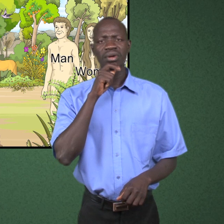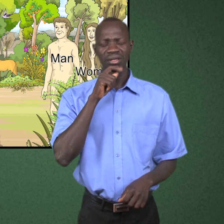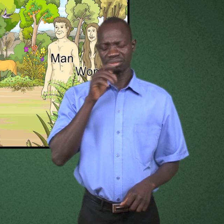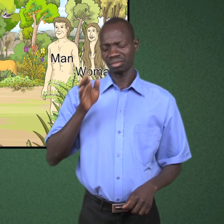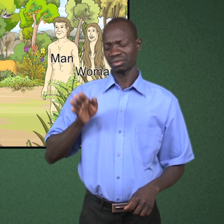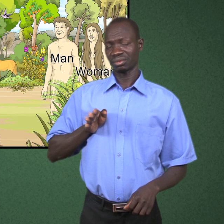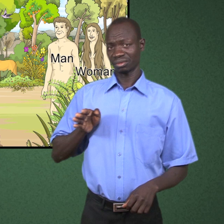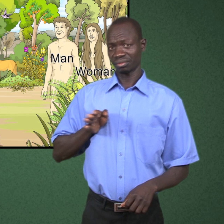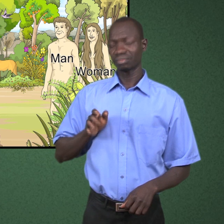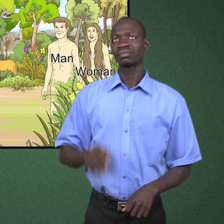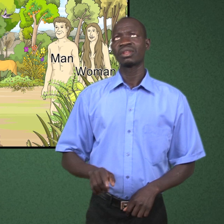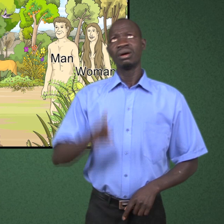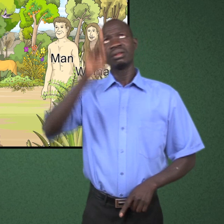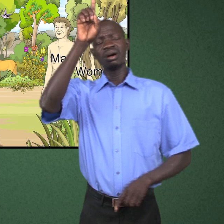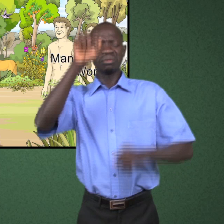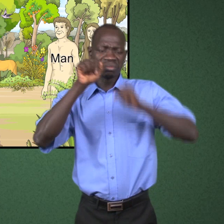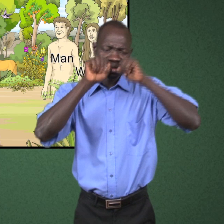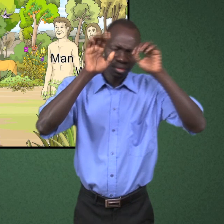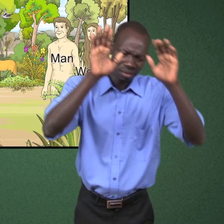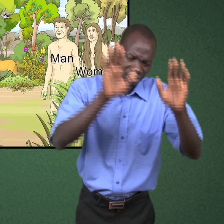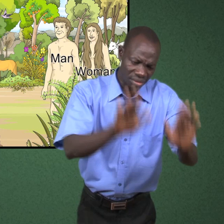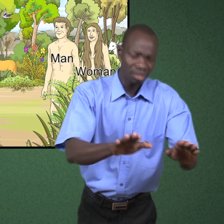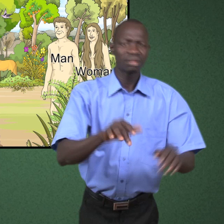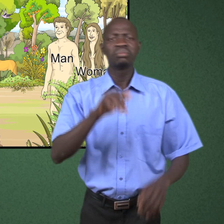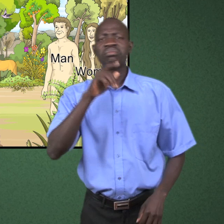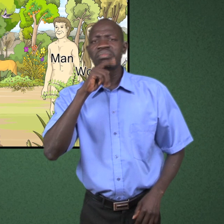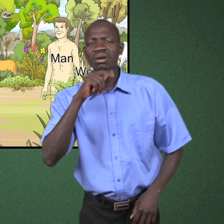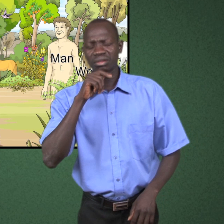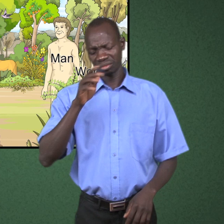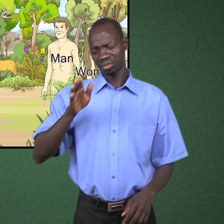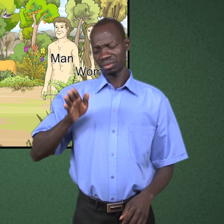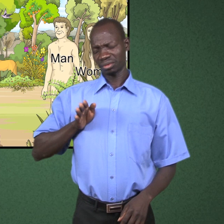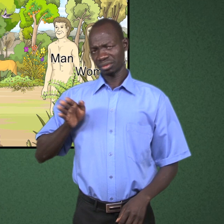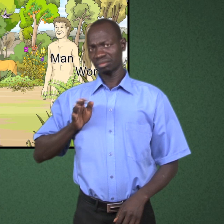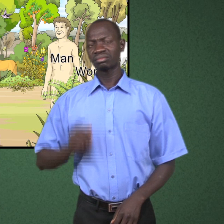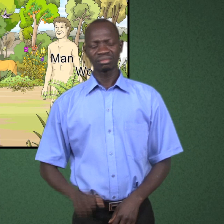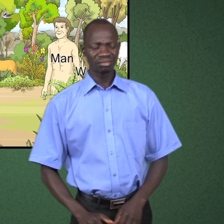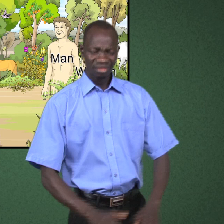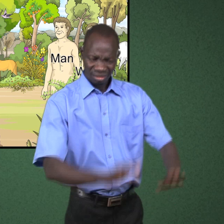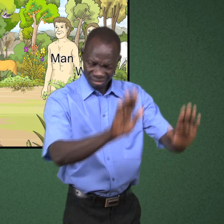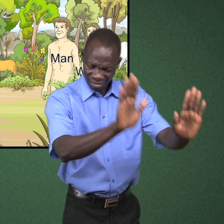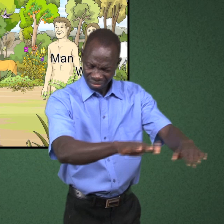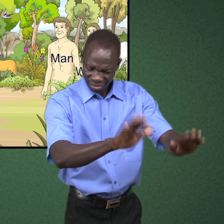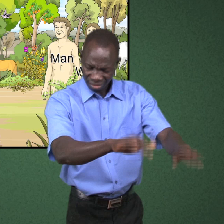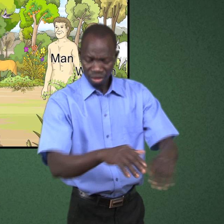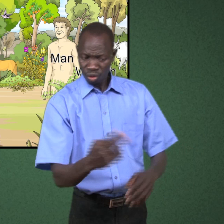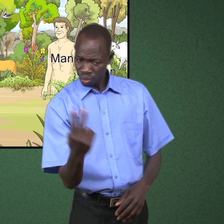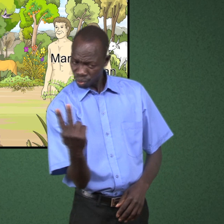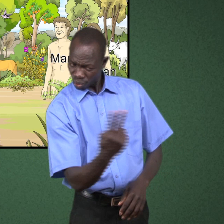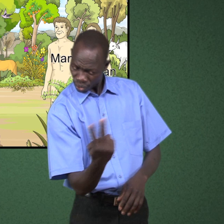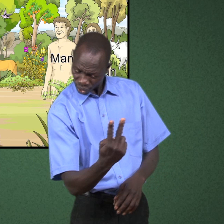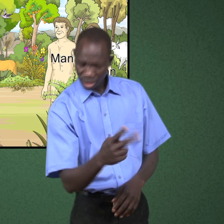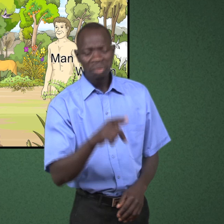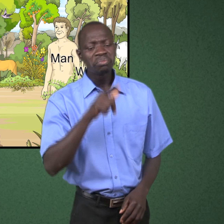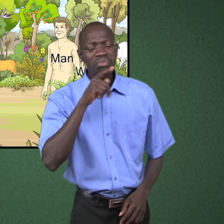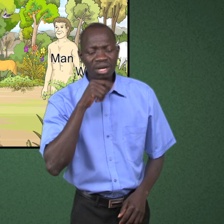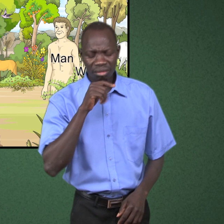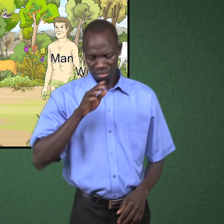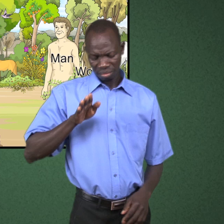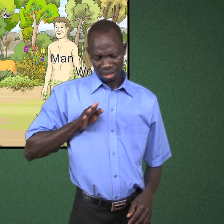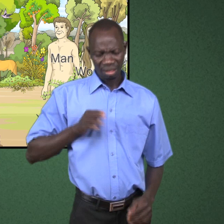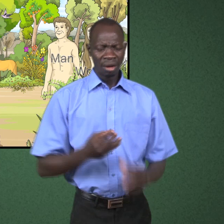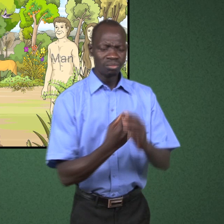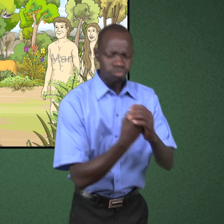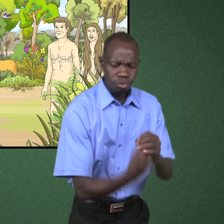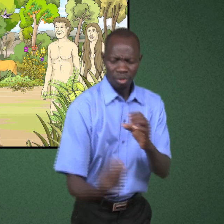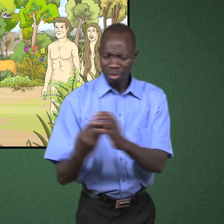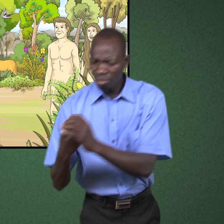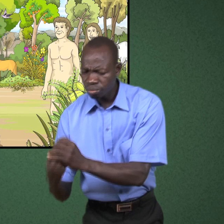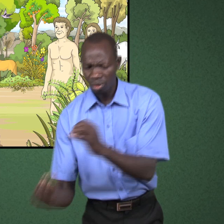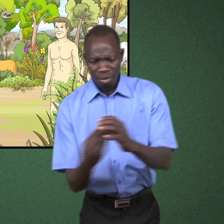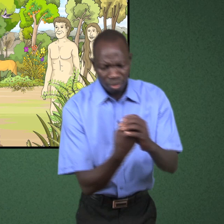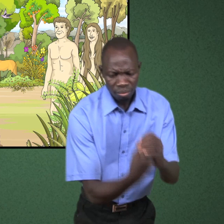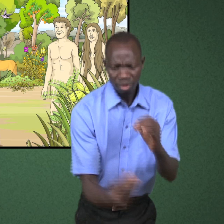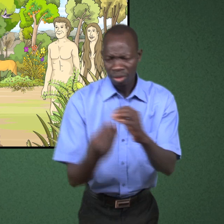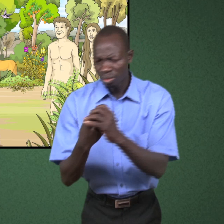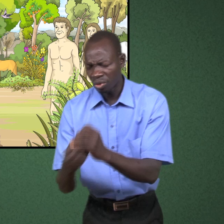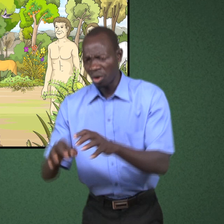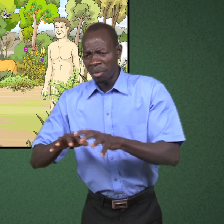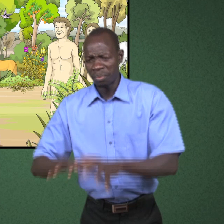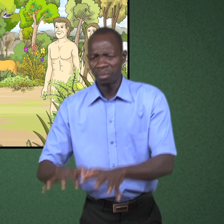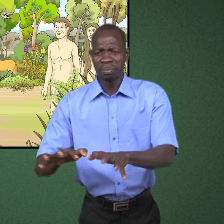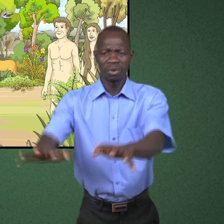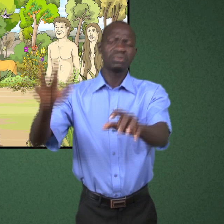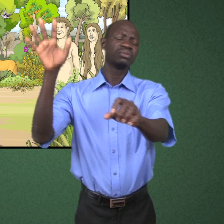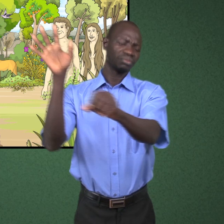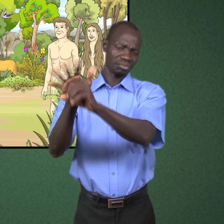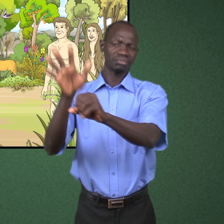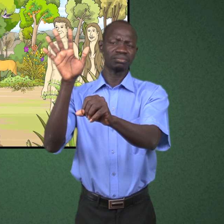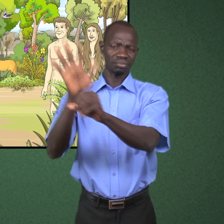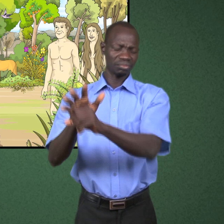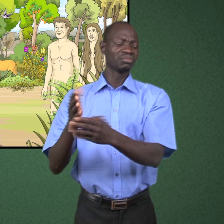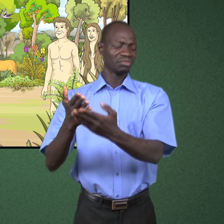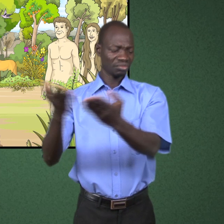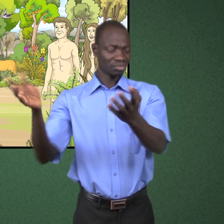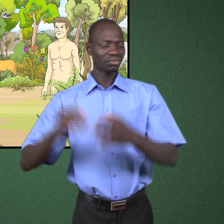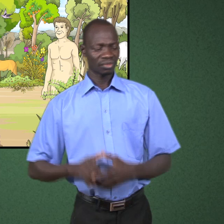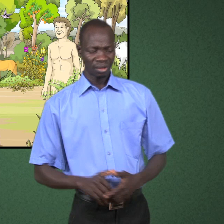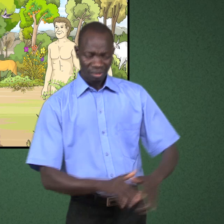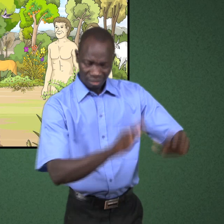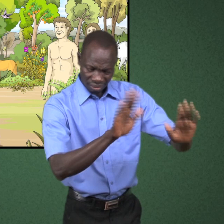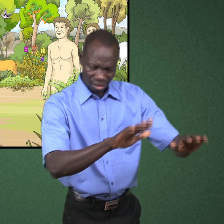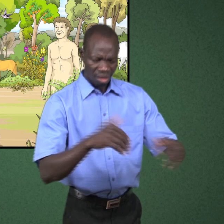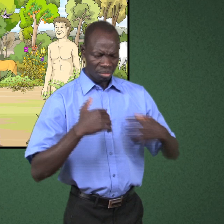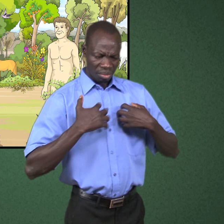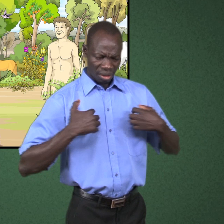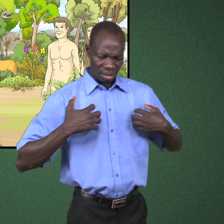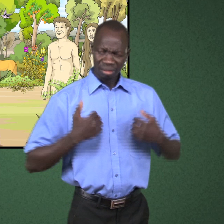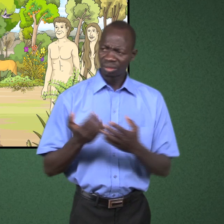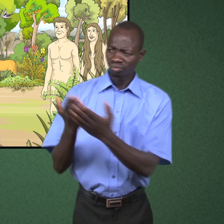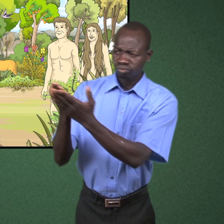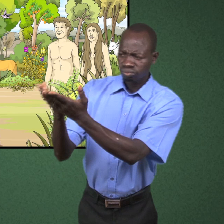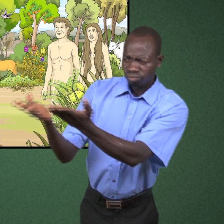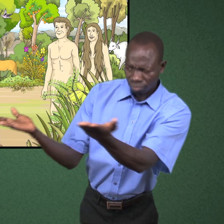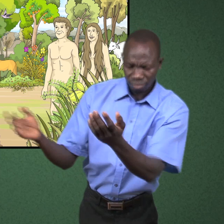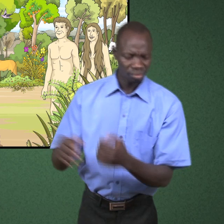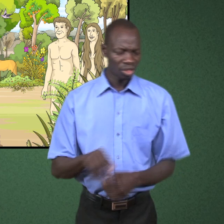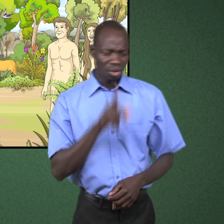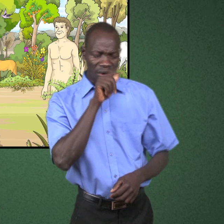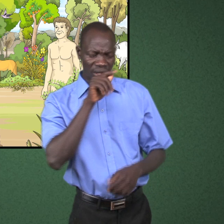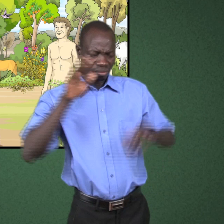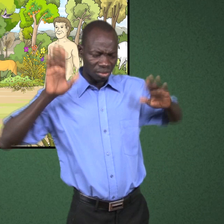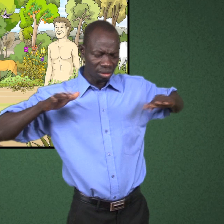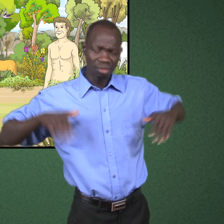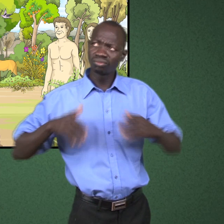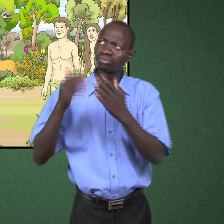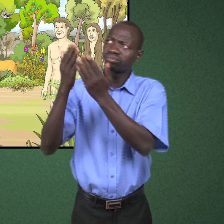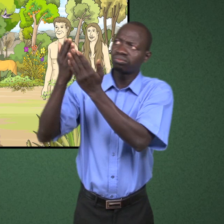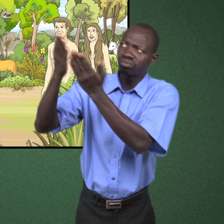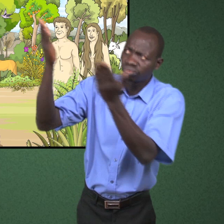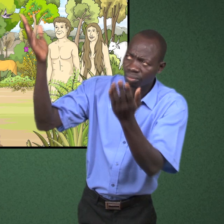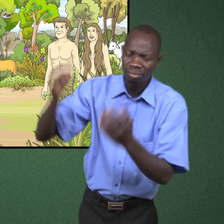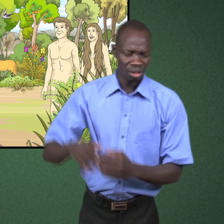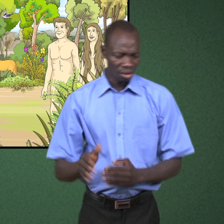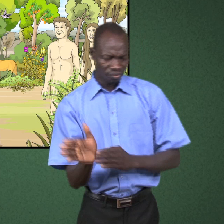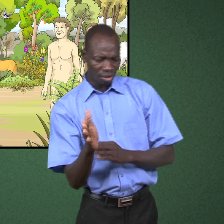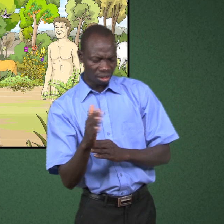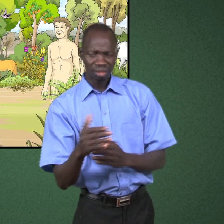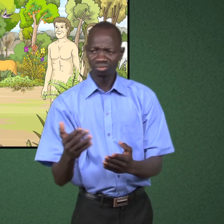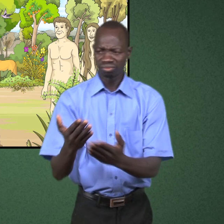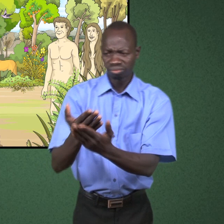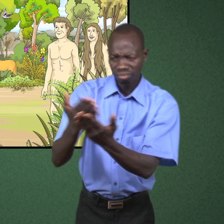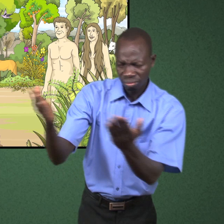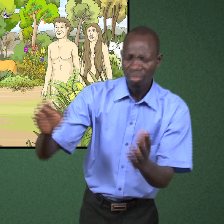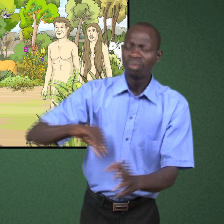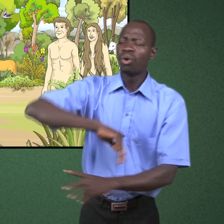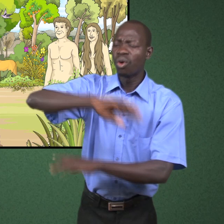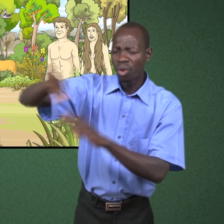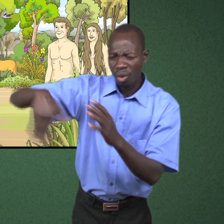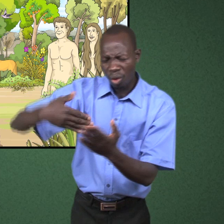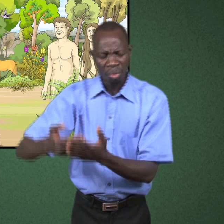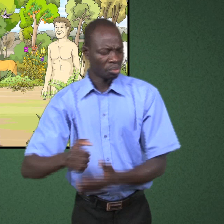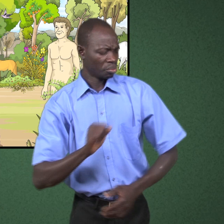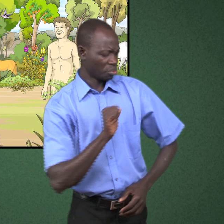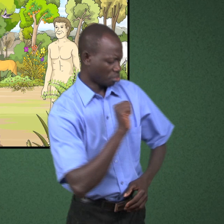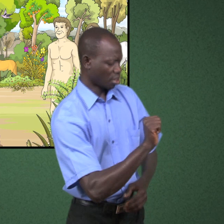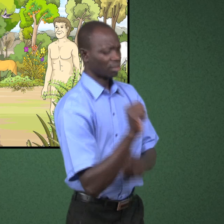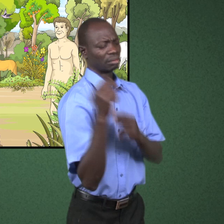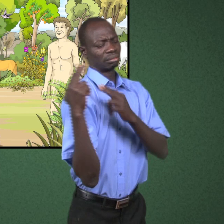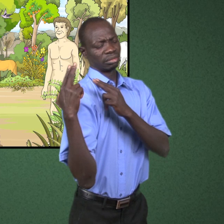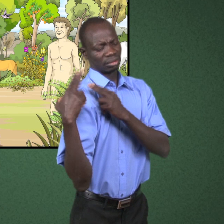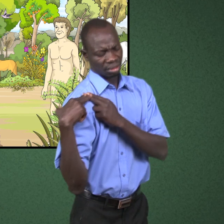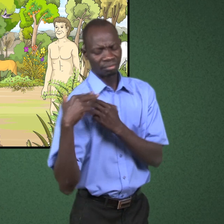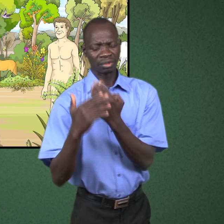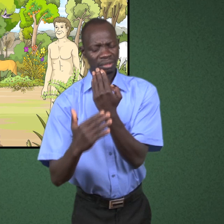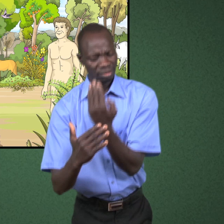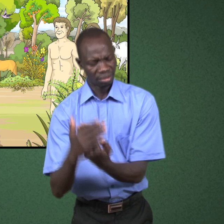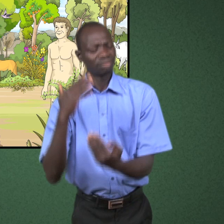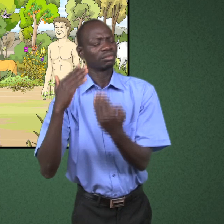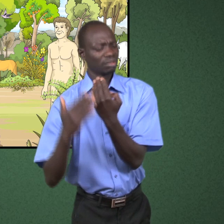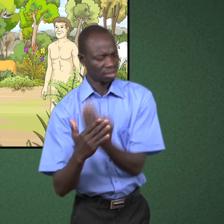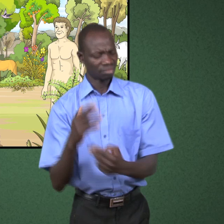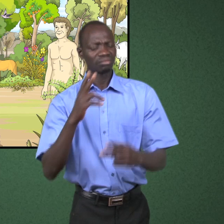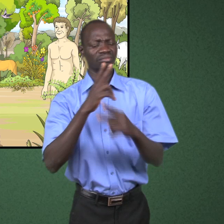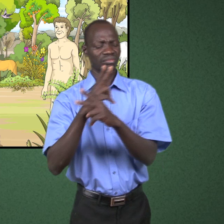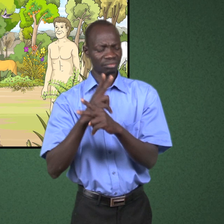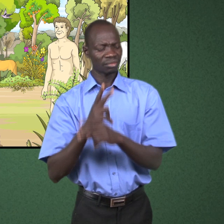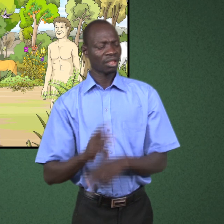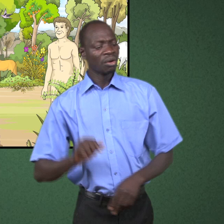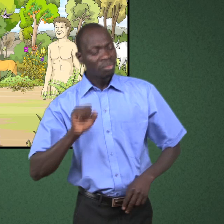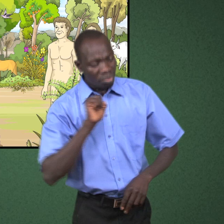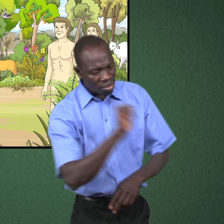rule over the fish of the sea and the birds of the air and every creature that crawls upon the earth.”